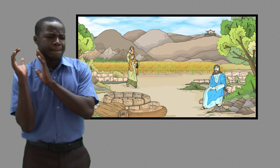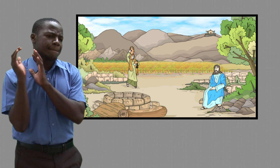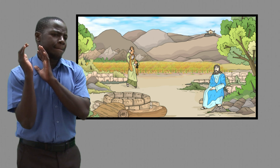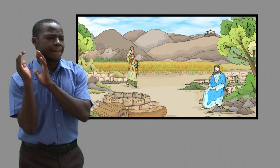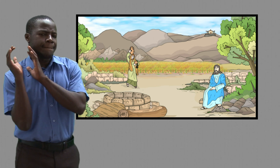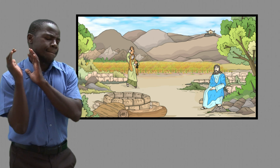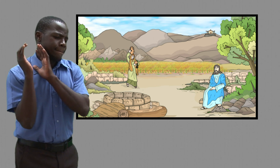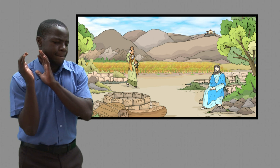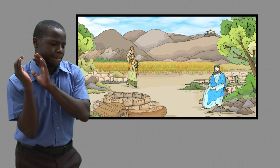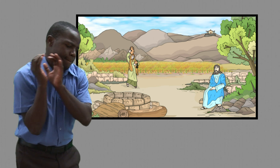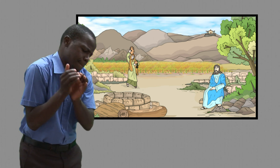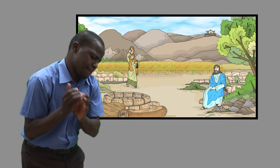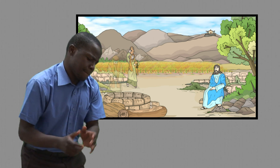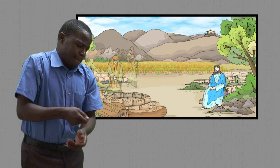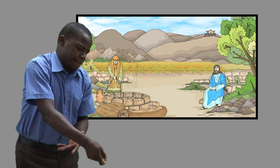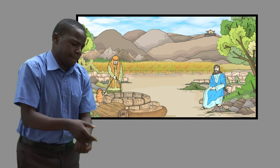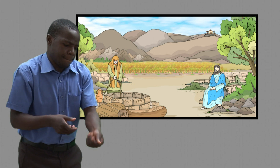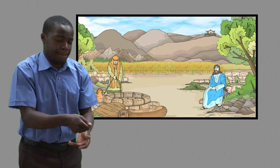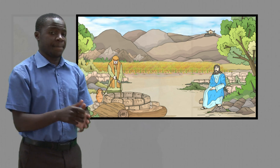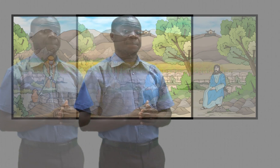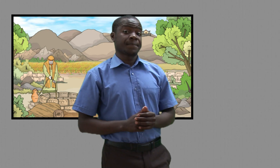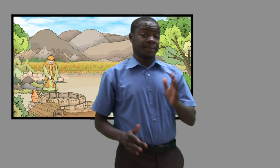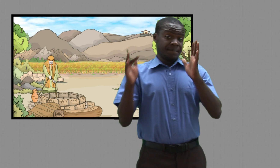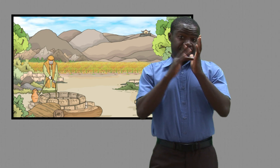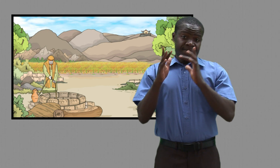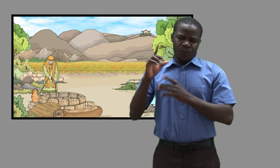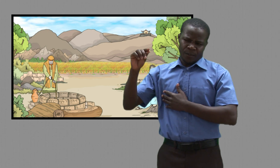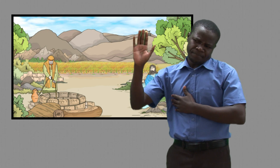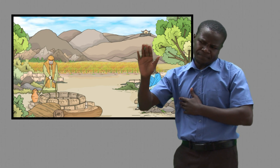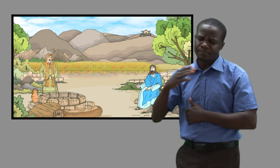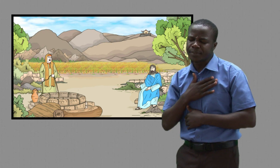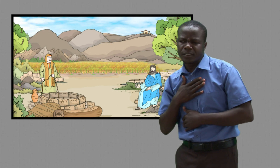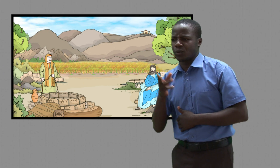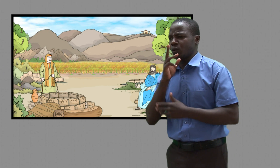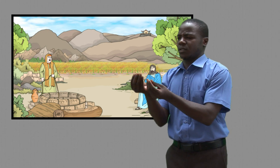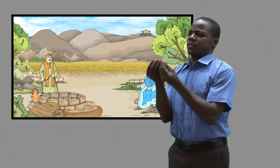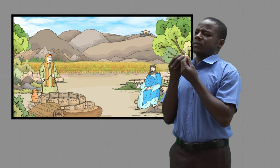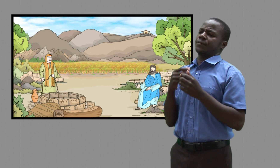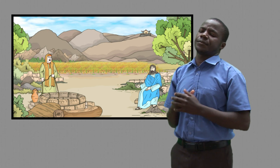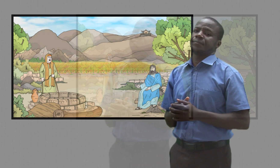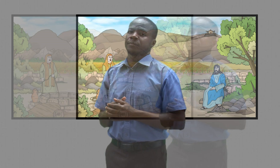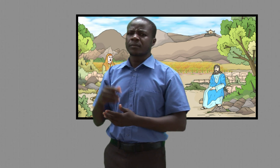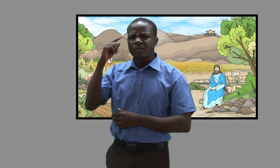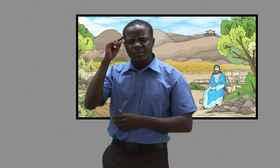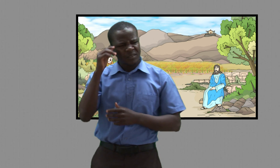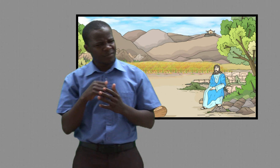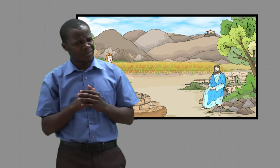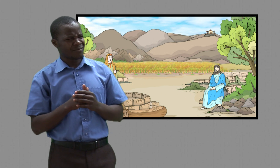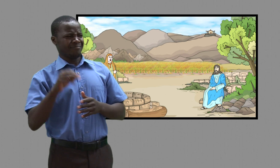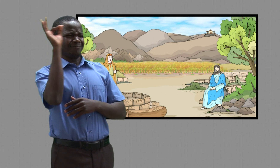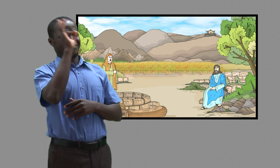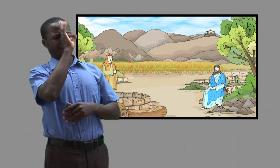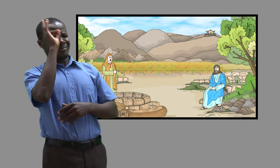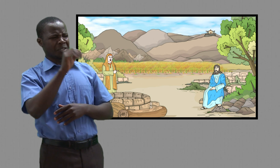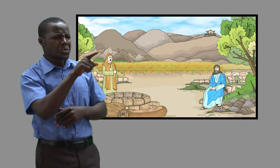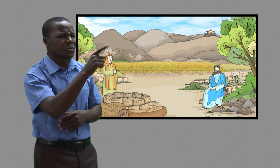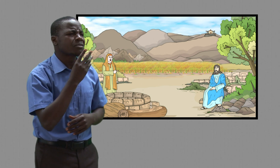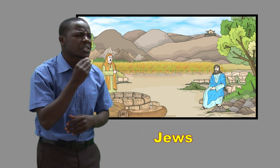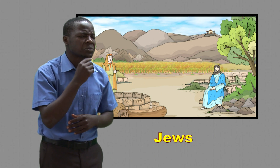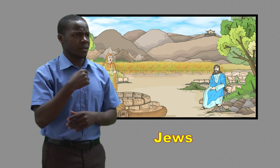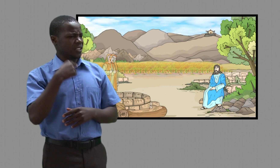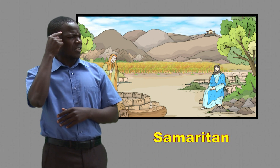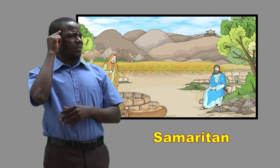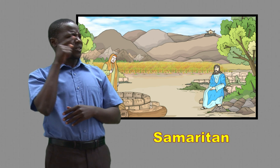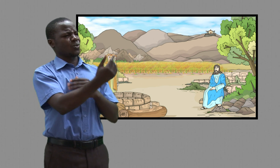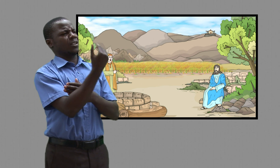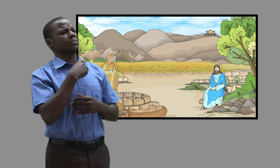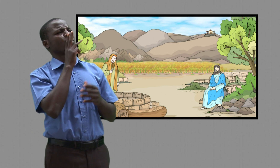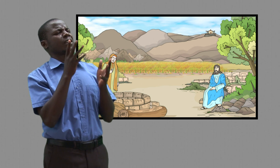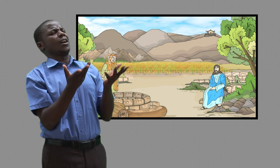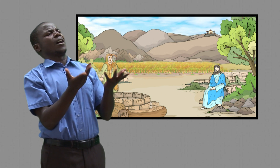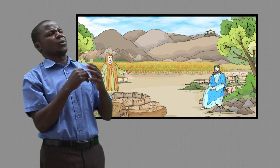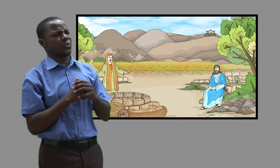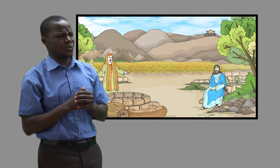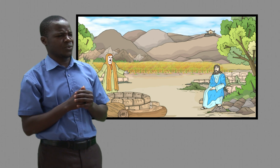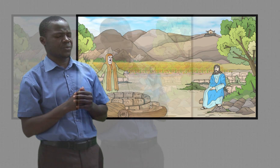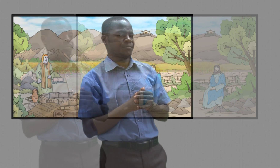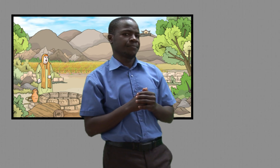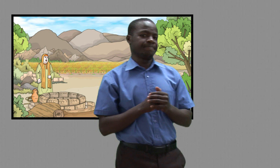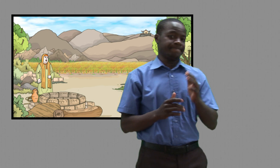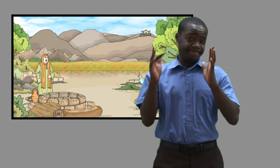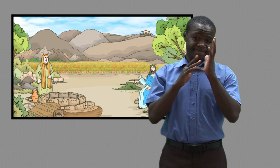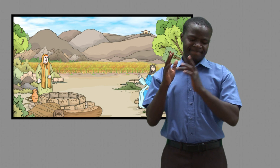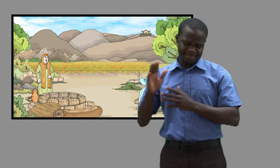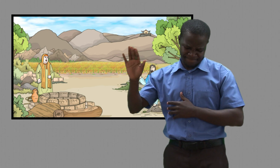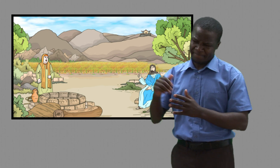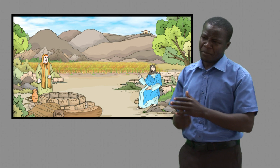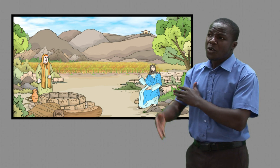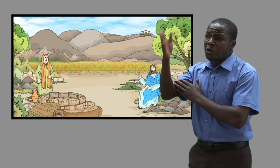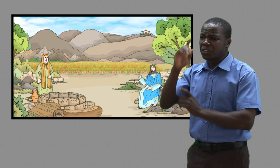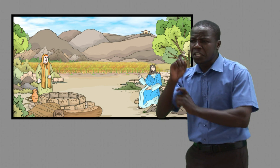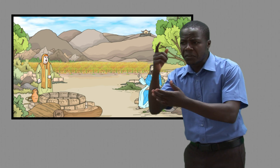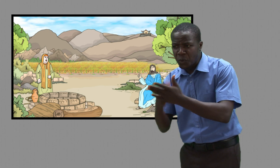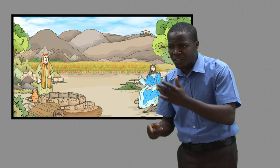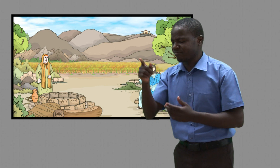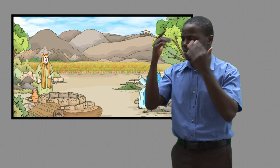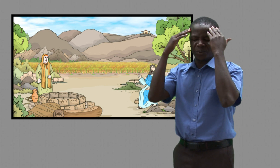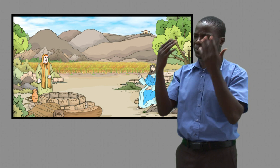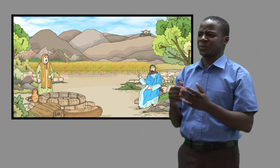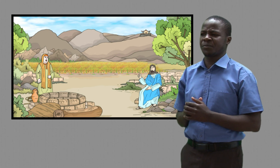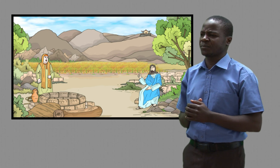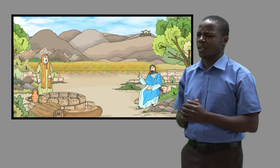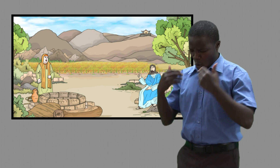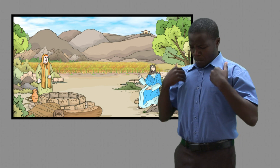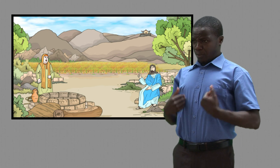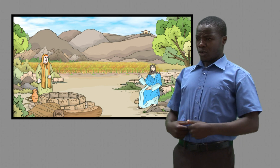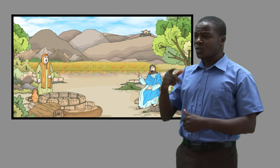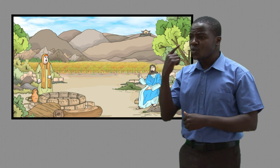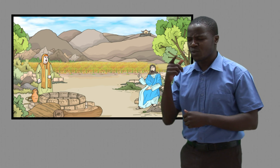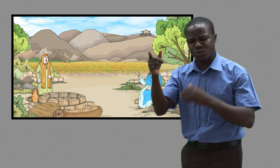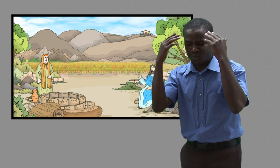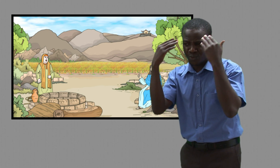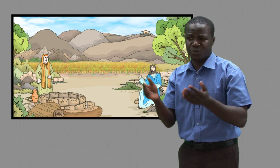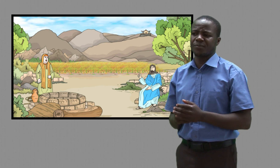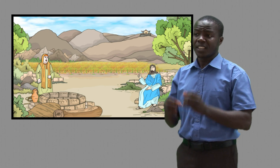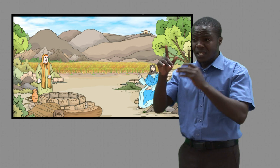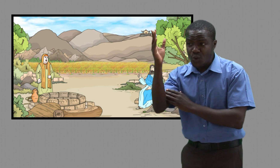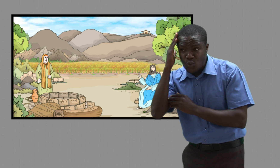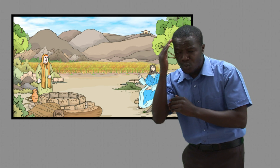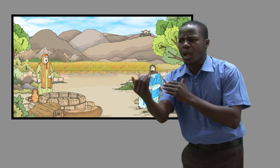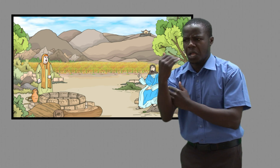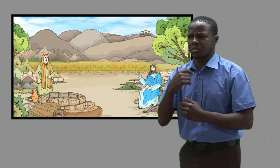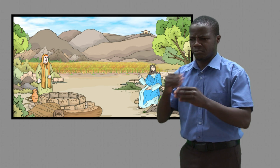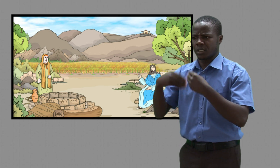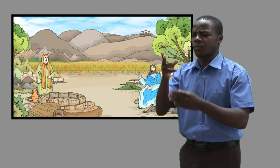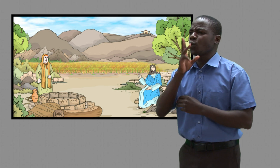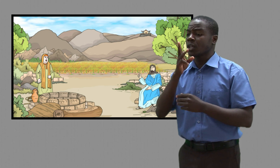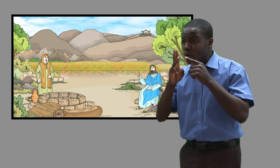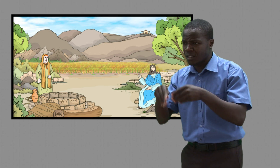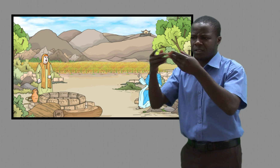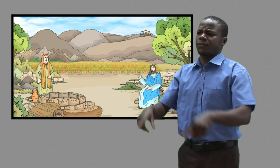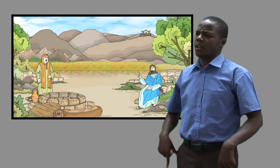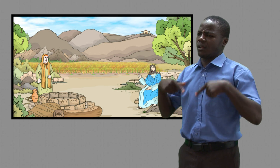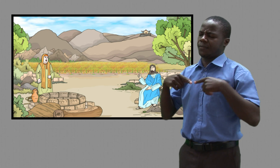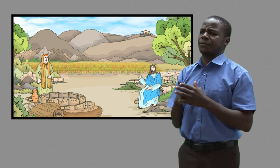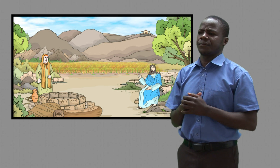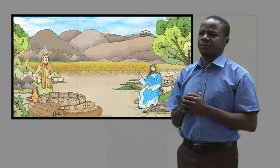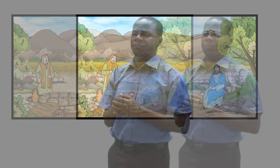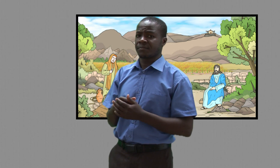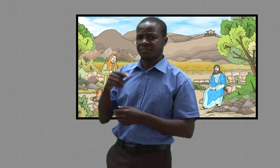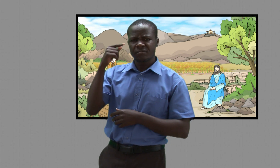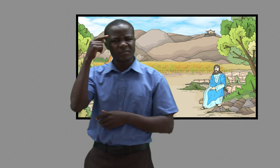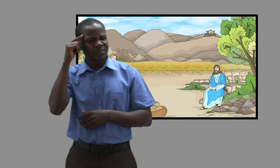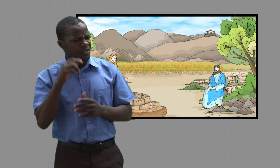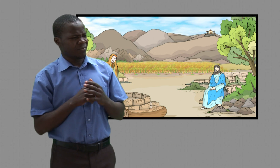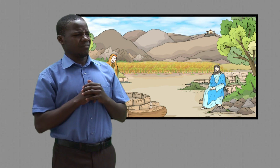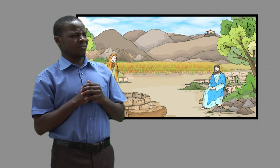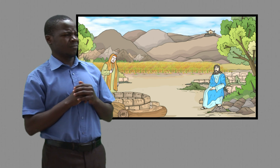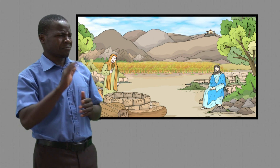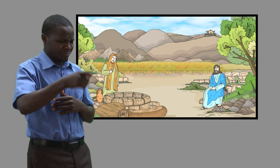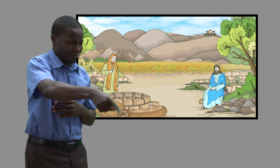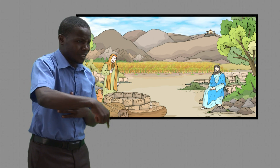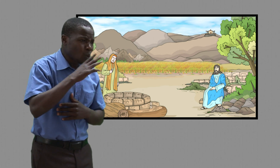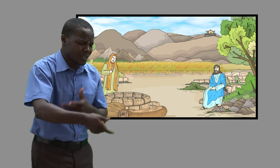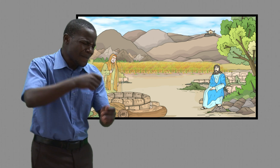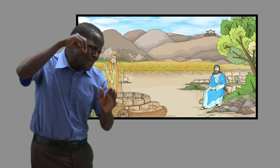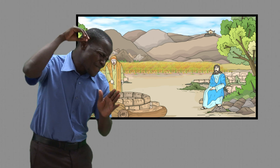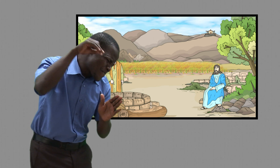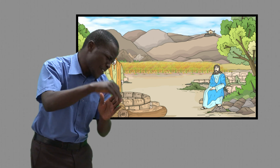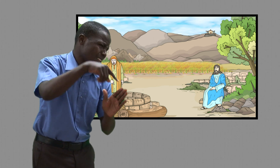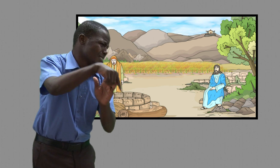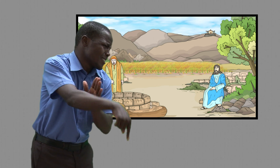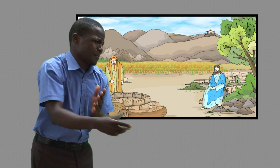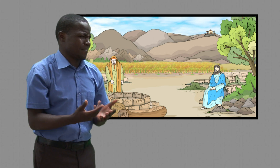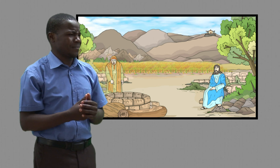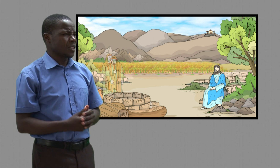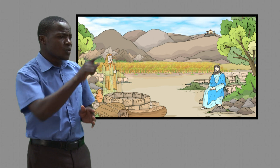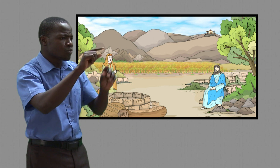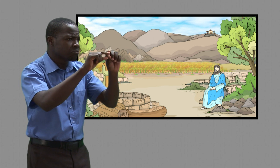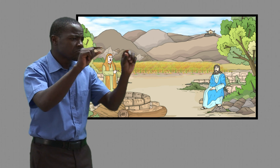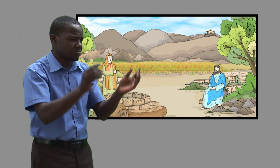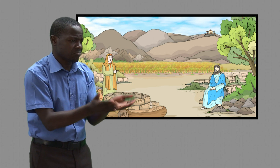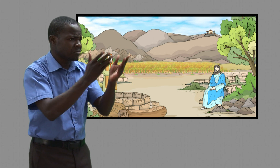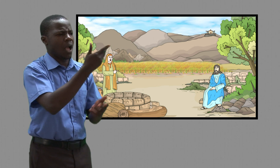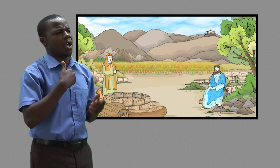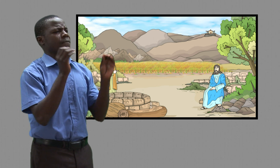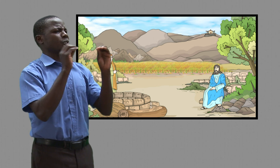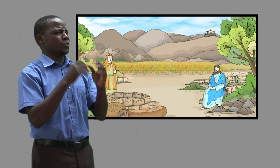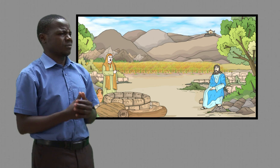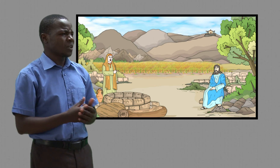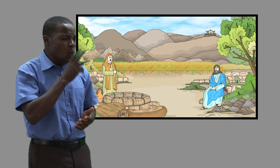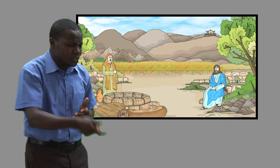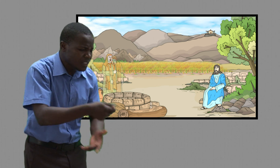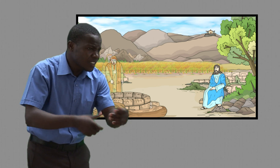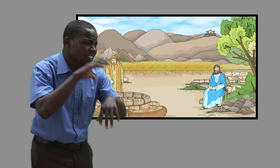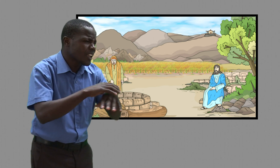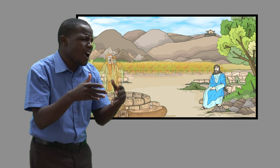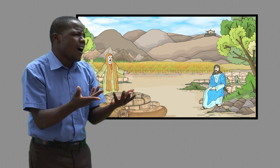(For Jews do not associate with Samaritans.) Jesus answered, “If you knew the gift of God and who is asking you for a drink, you would have asked Him, and He would have given you living water.” “Sir,” the woman replied, “You have nothing to draw with and the well is deep. Where then will You get this living water?